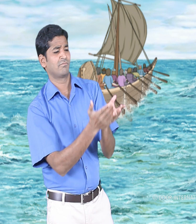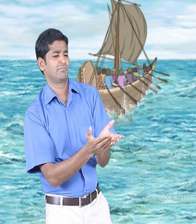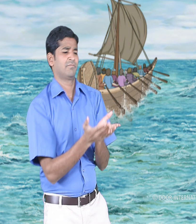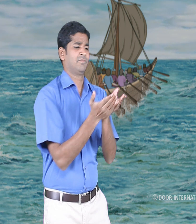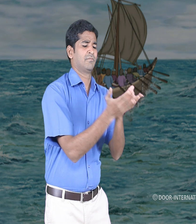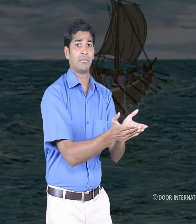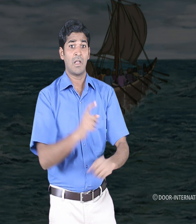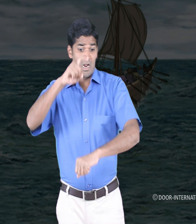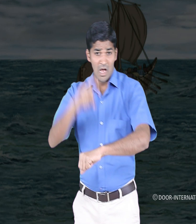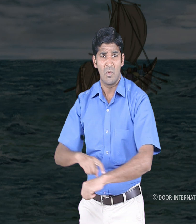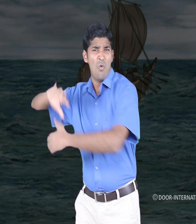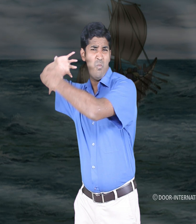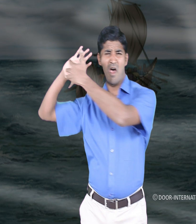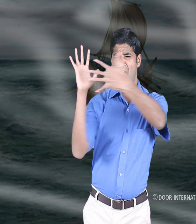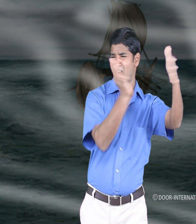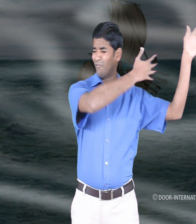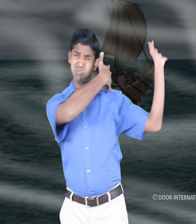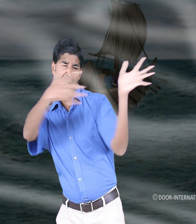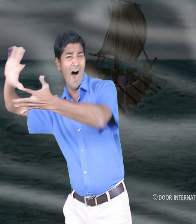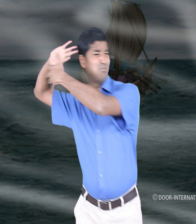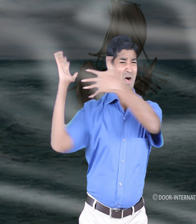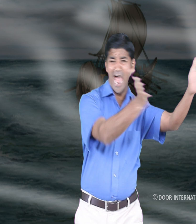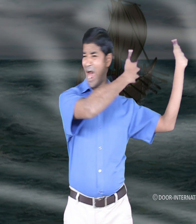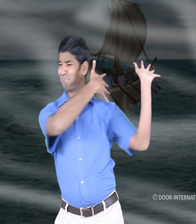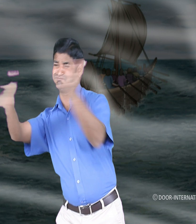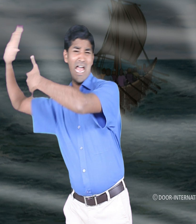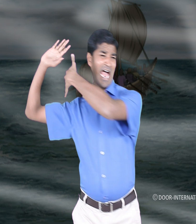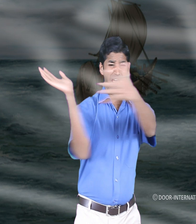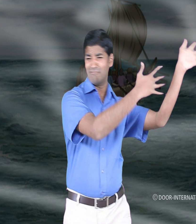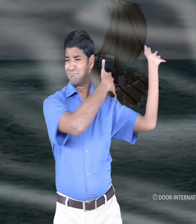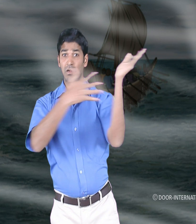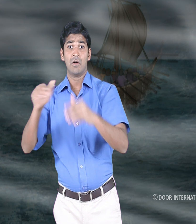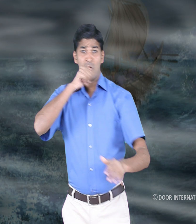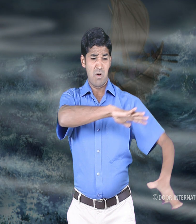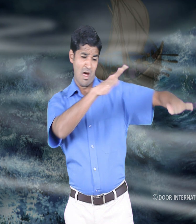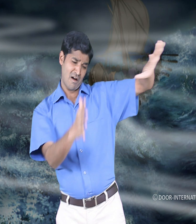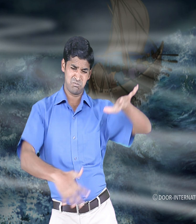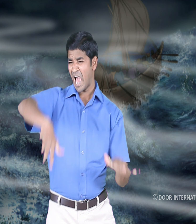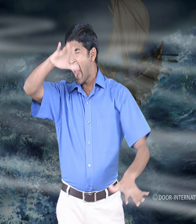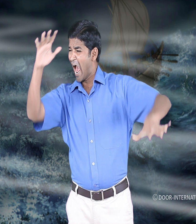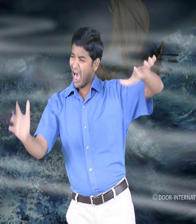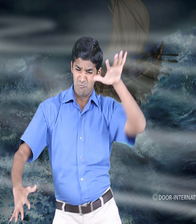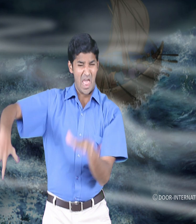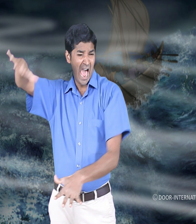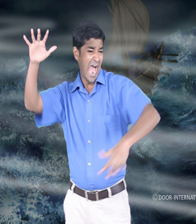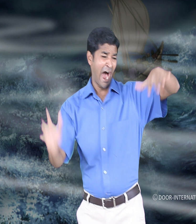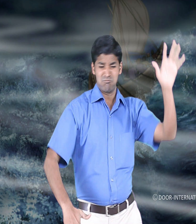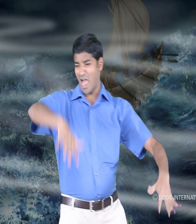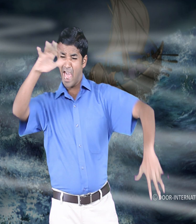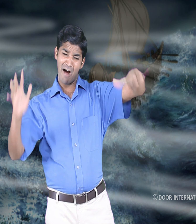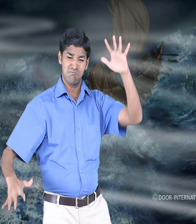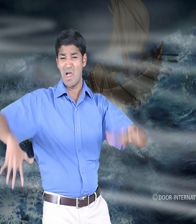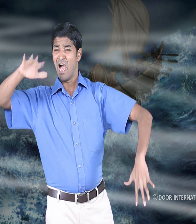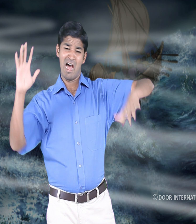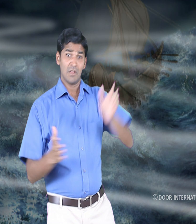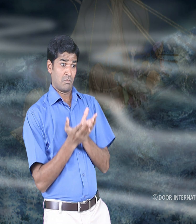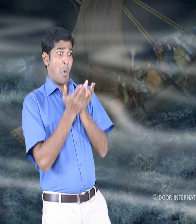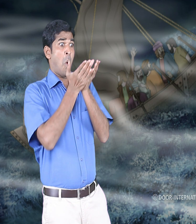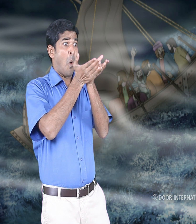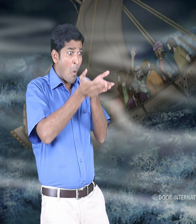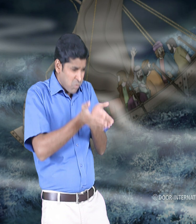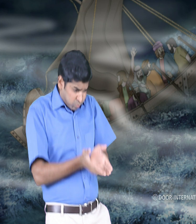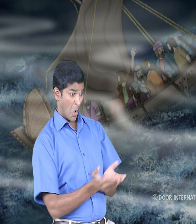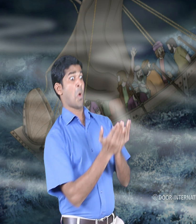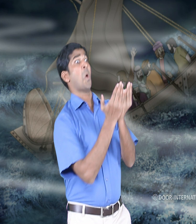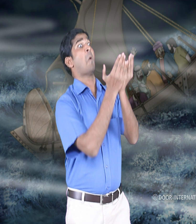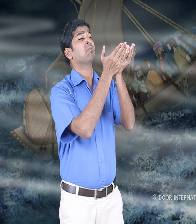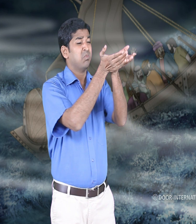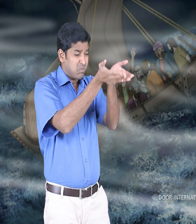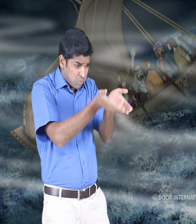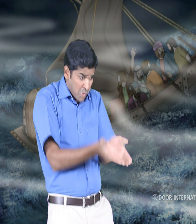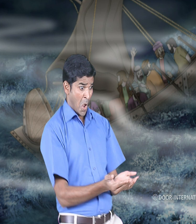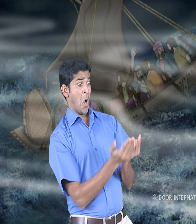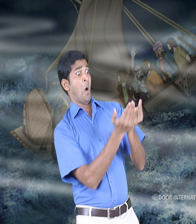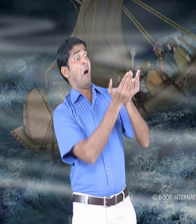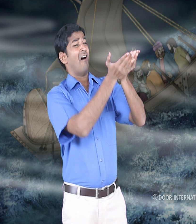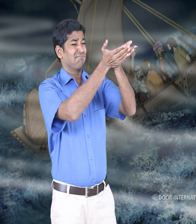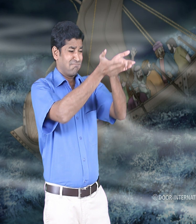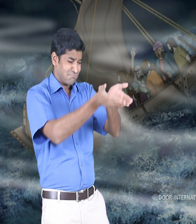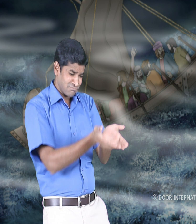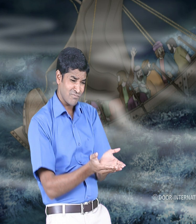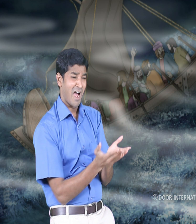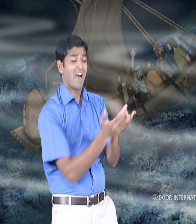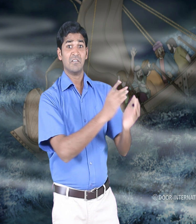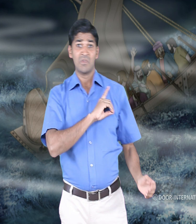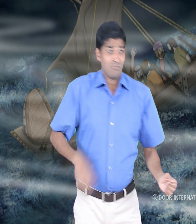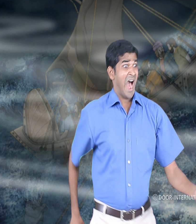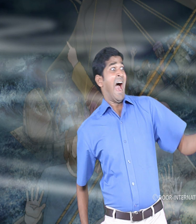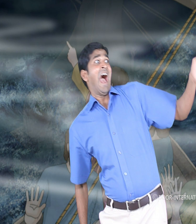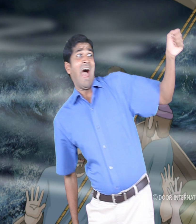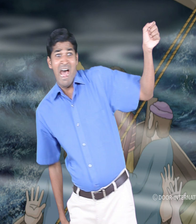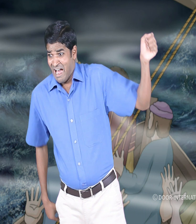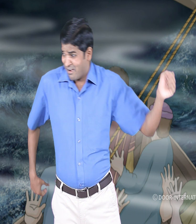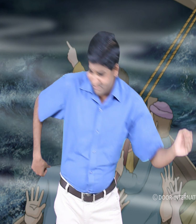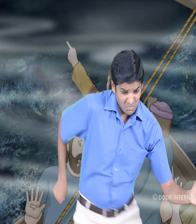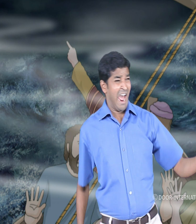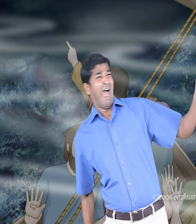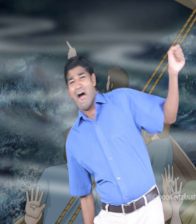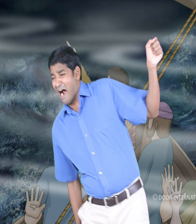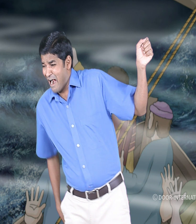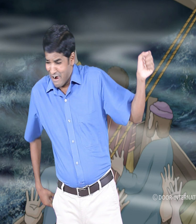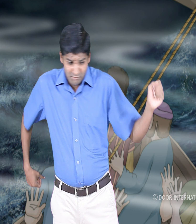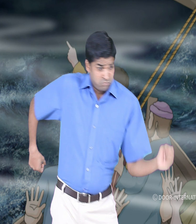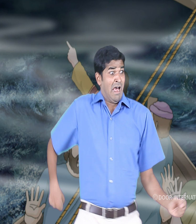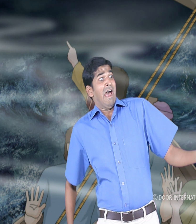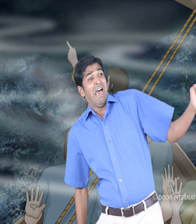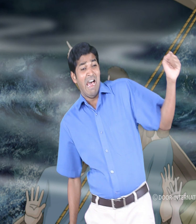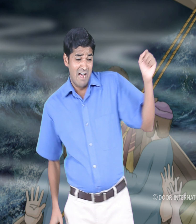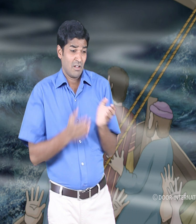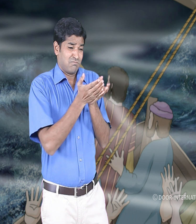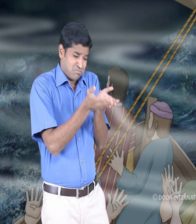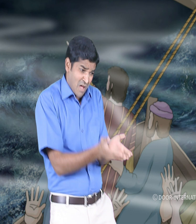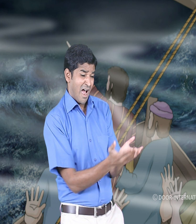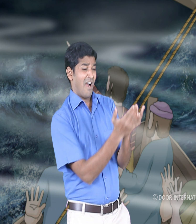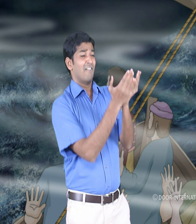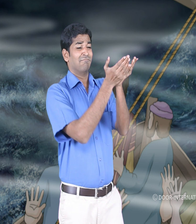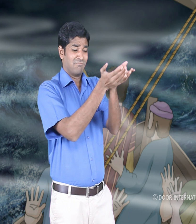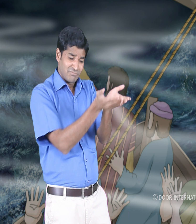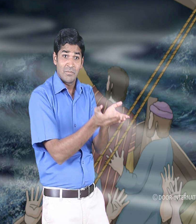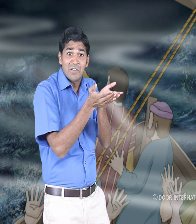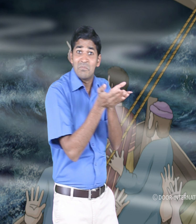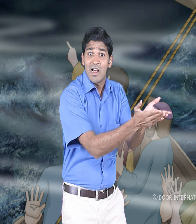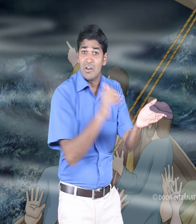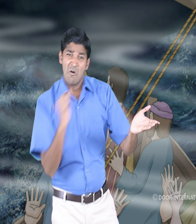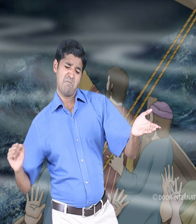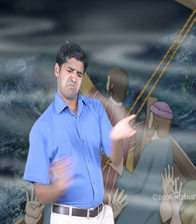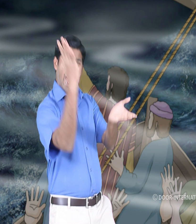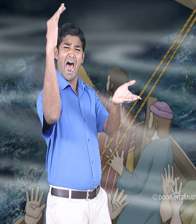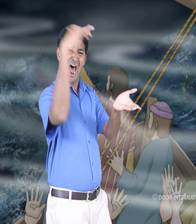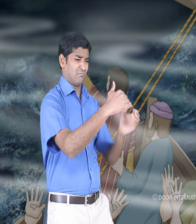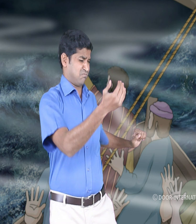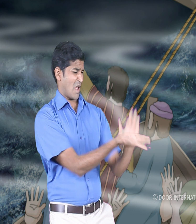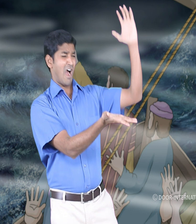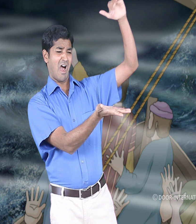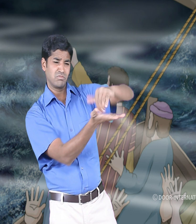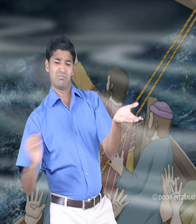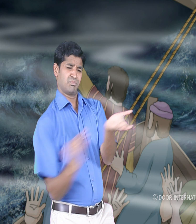Soon a violent windstorm came up, and the waves were breaking over the boat, so that it was being swamped.